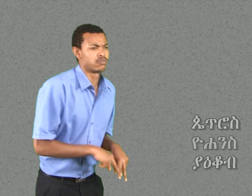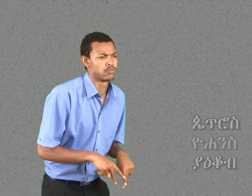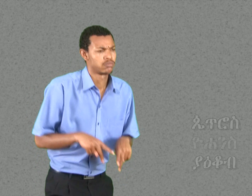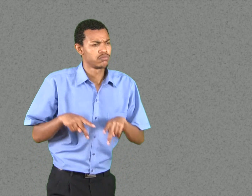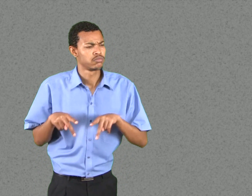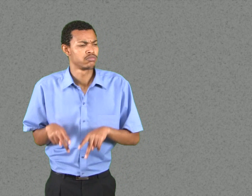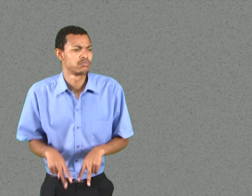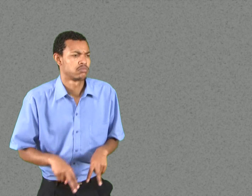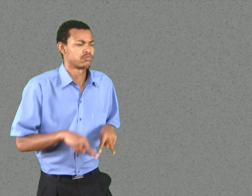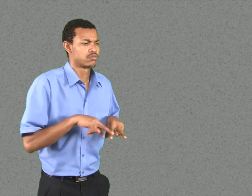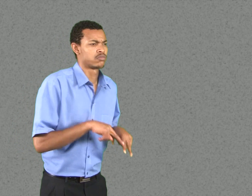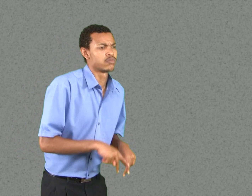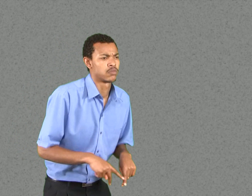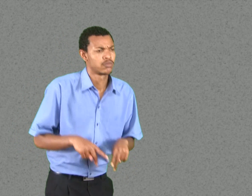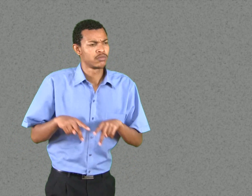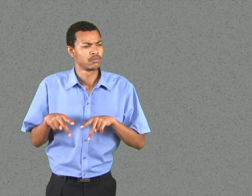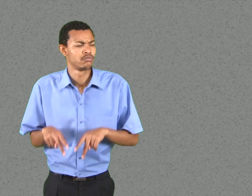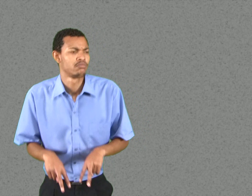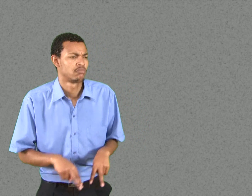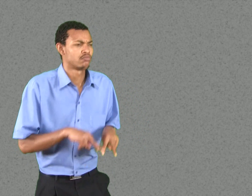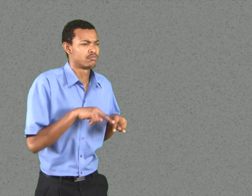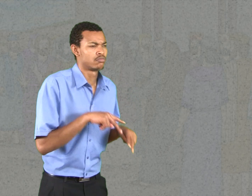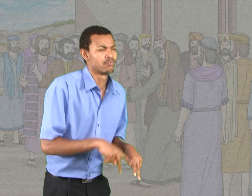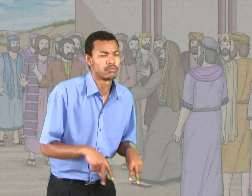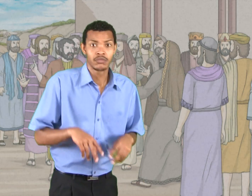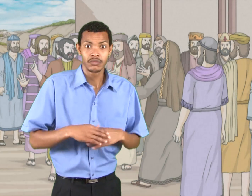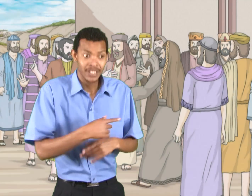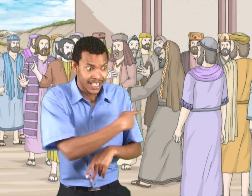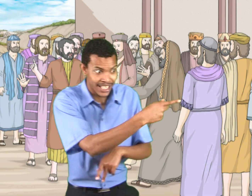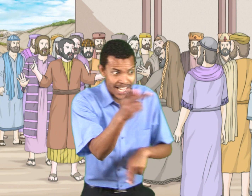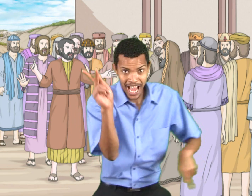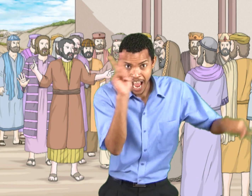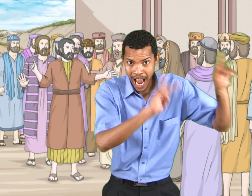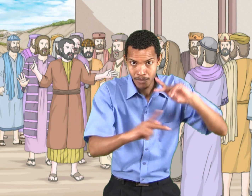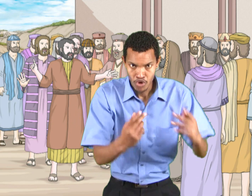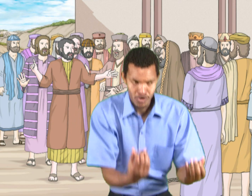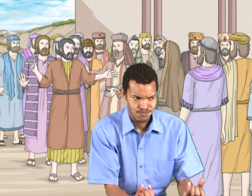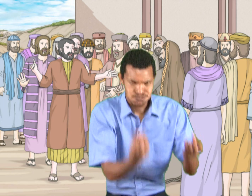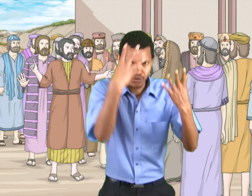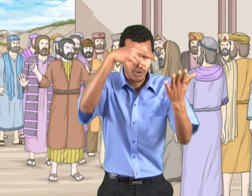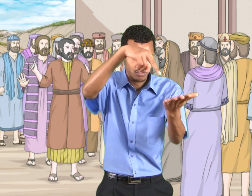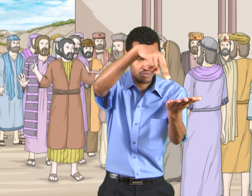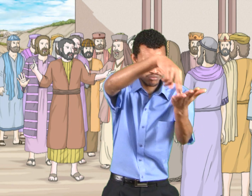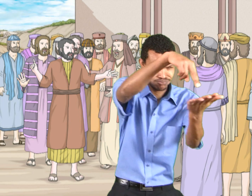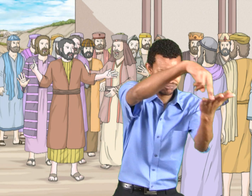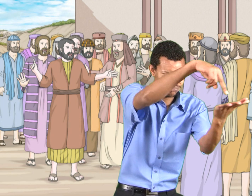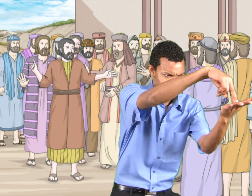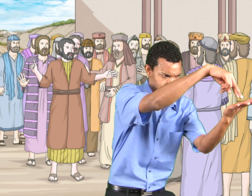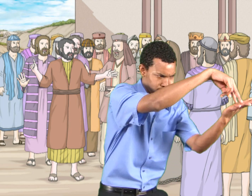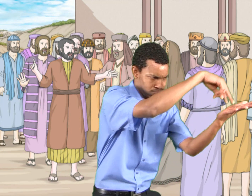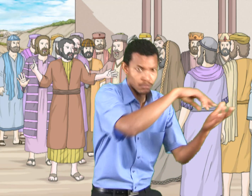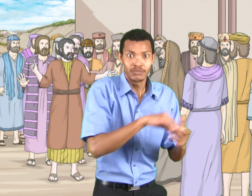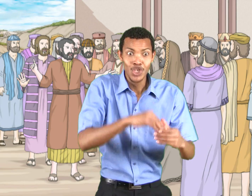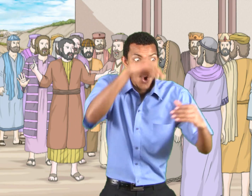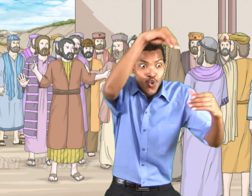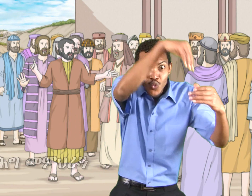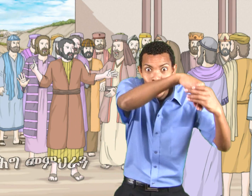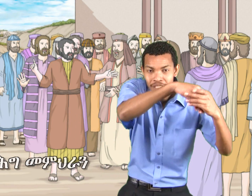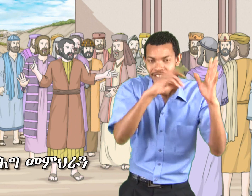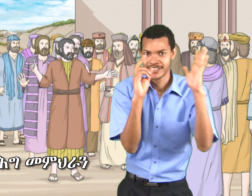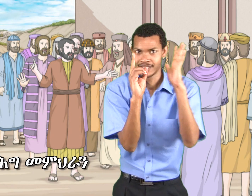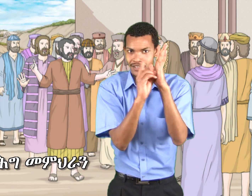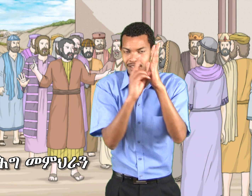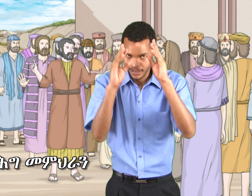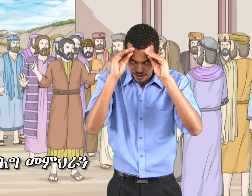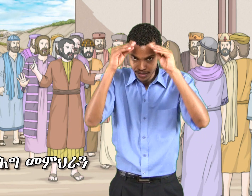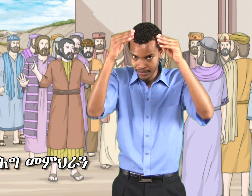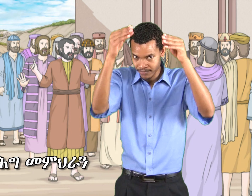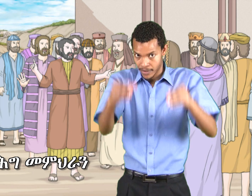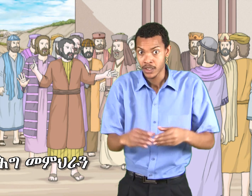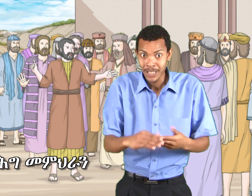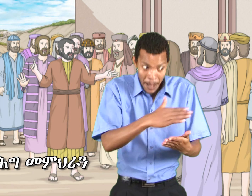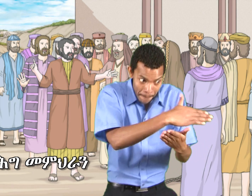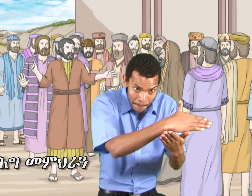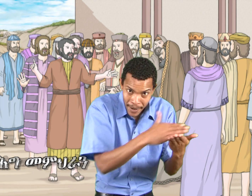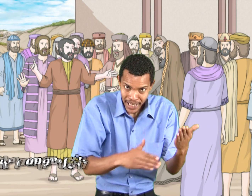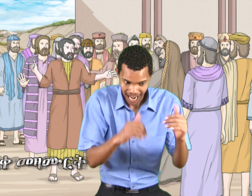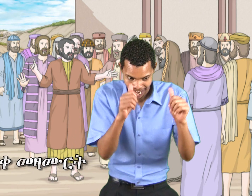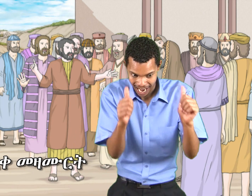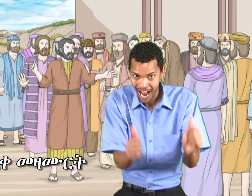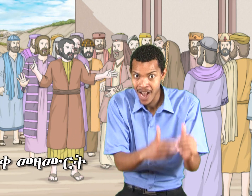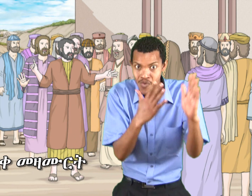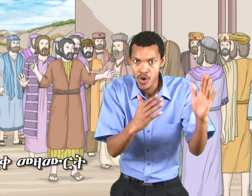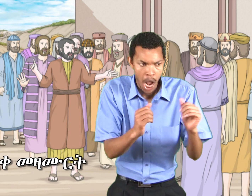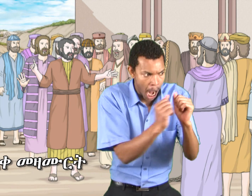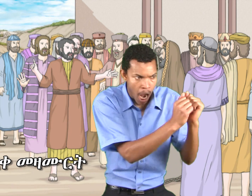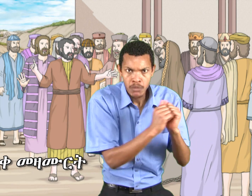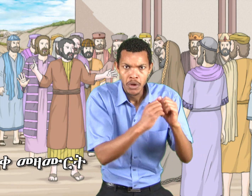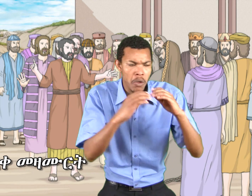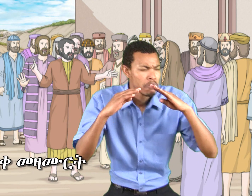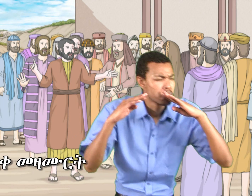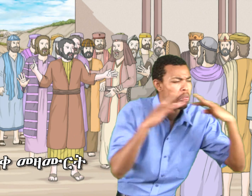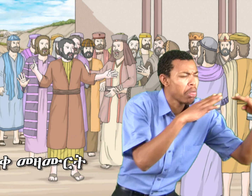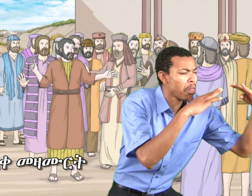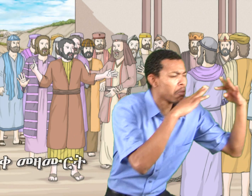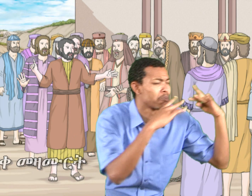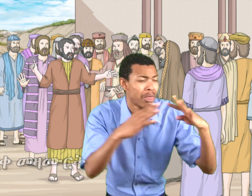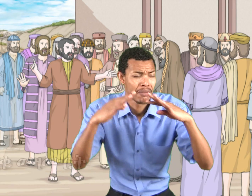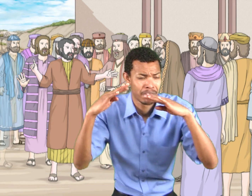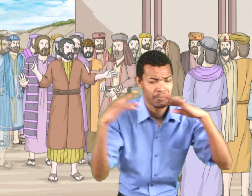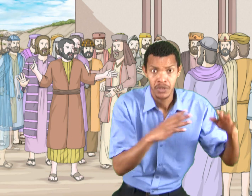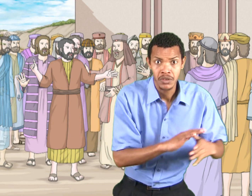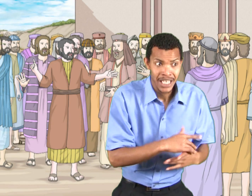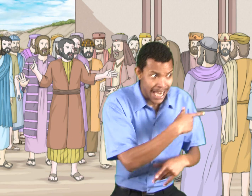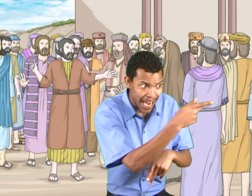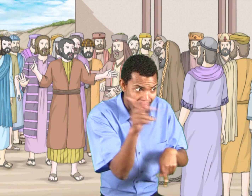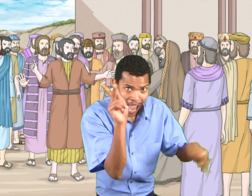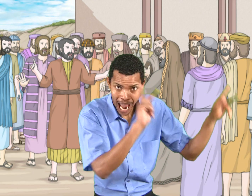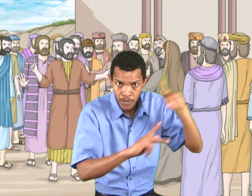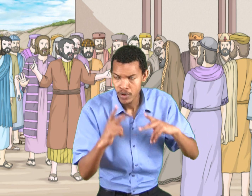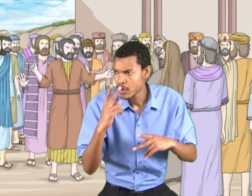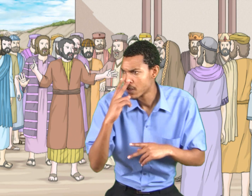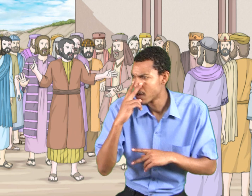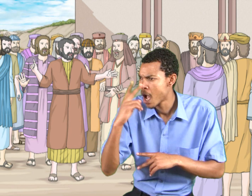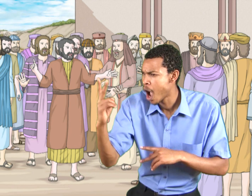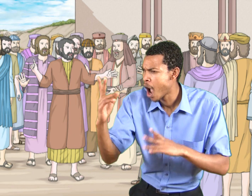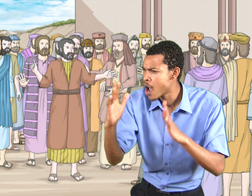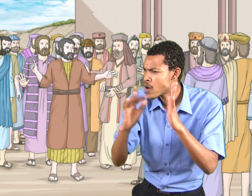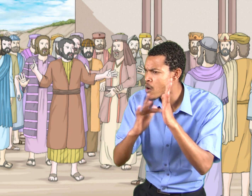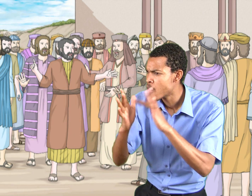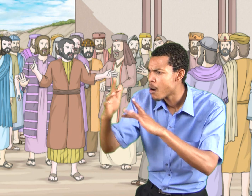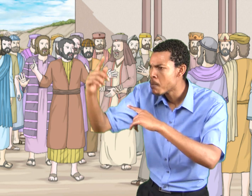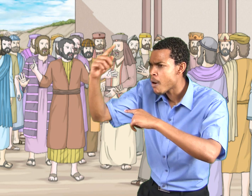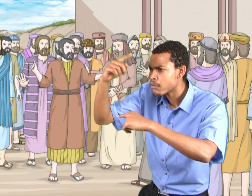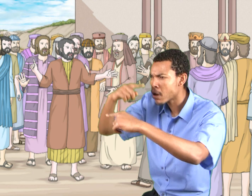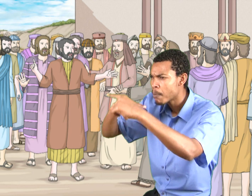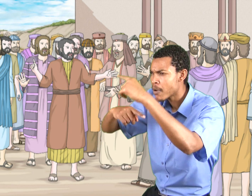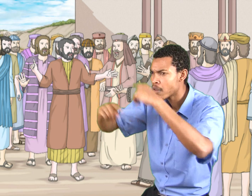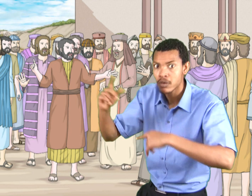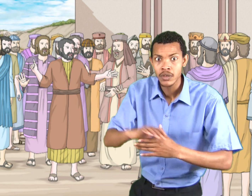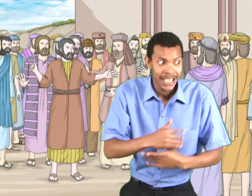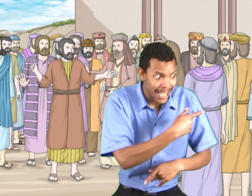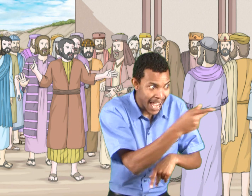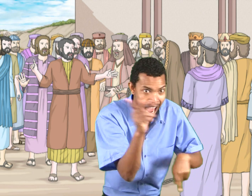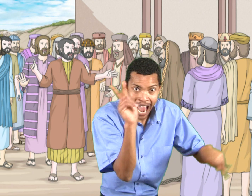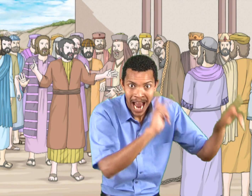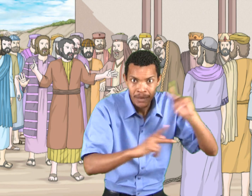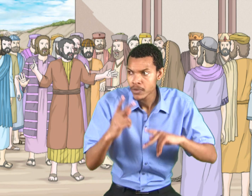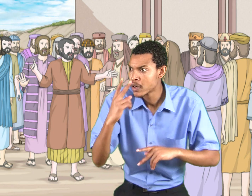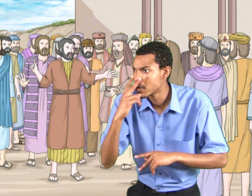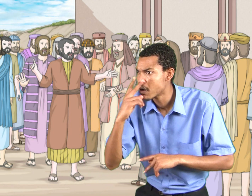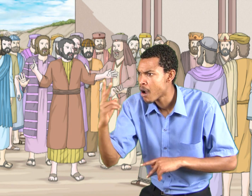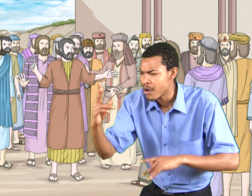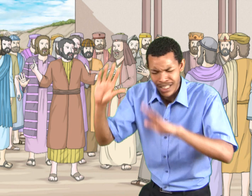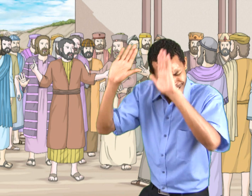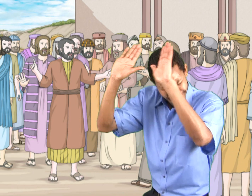When they returned to the other disciples, they saw a large crowd around them, and scribes arguing with them.